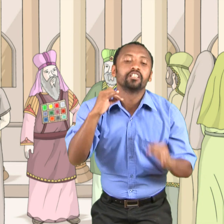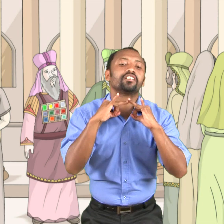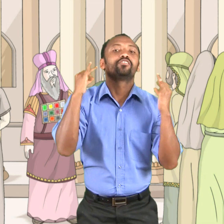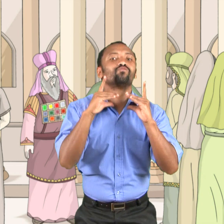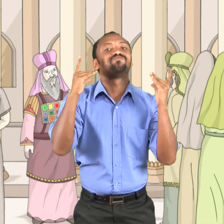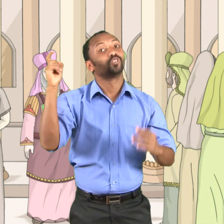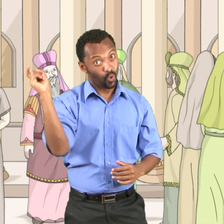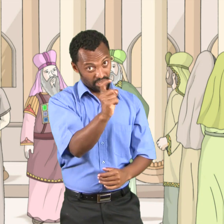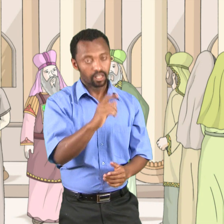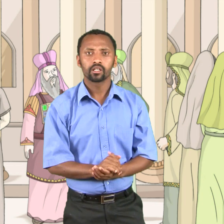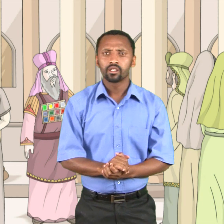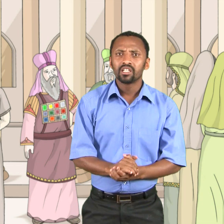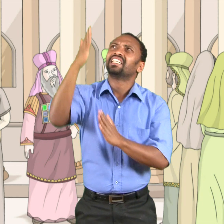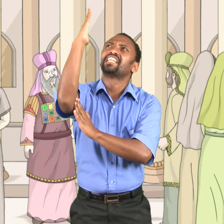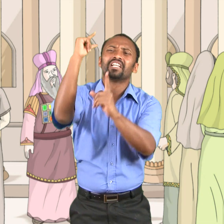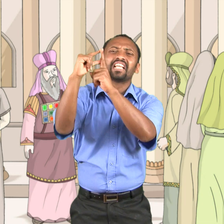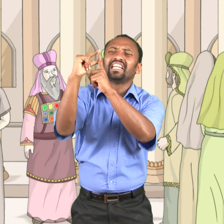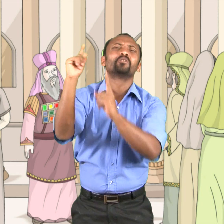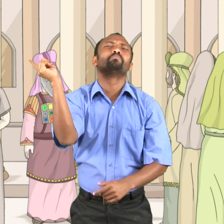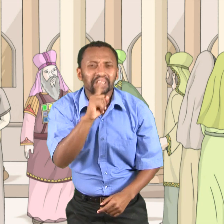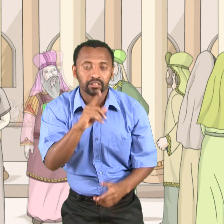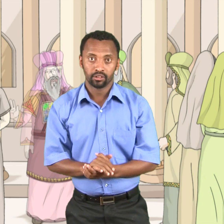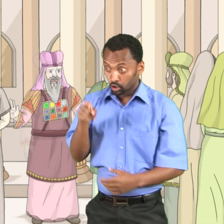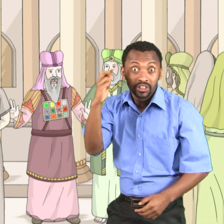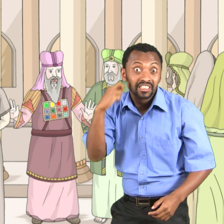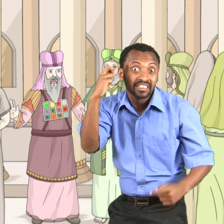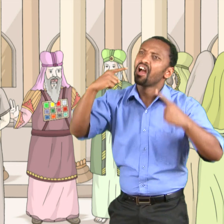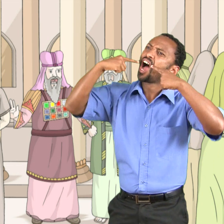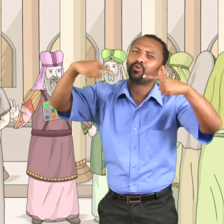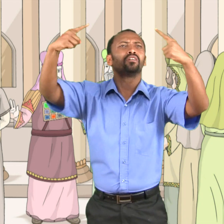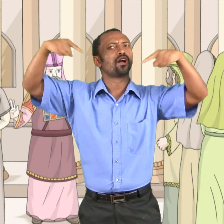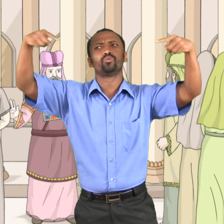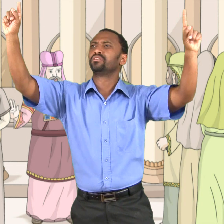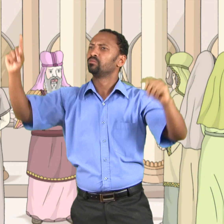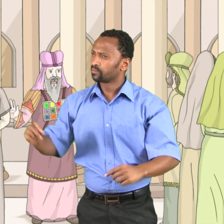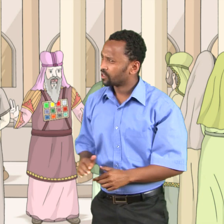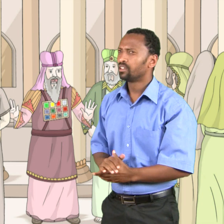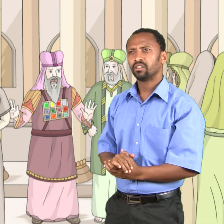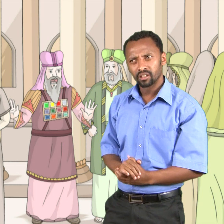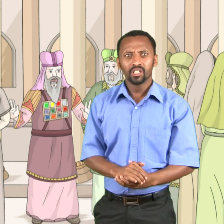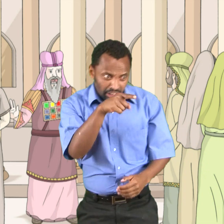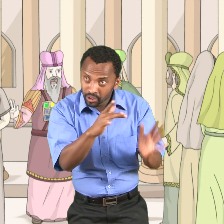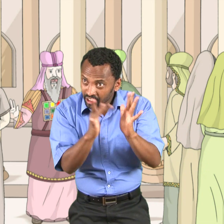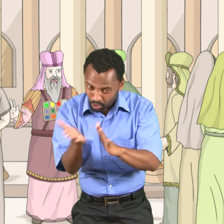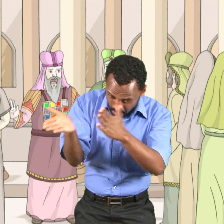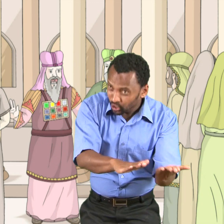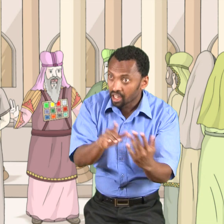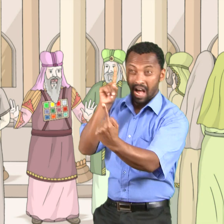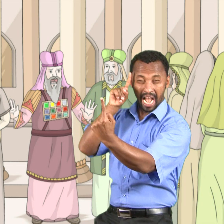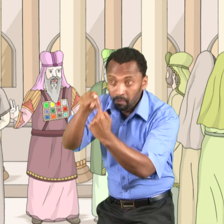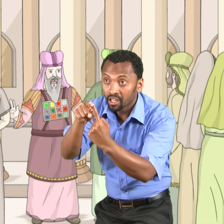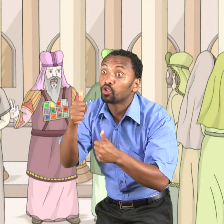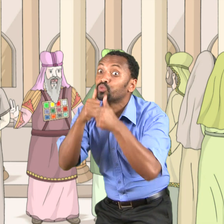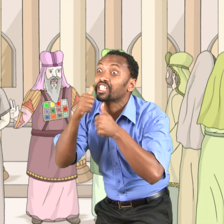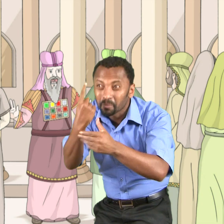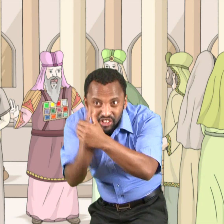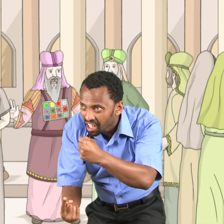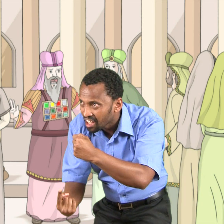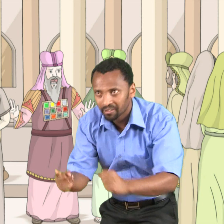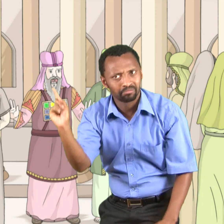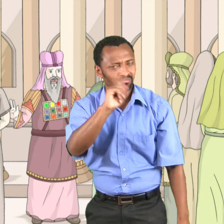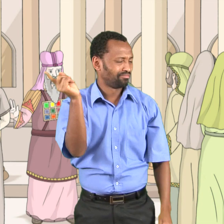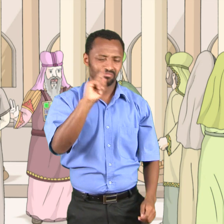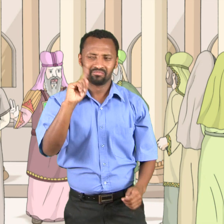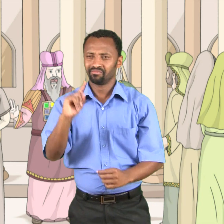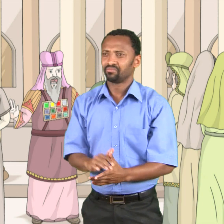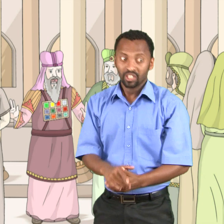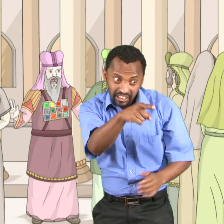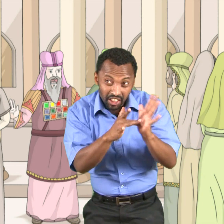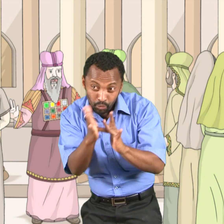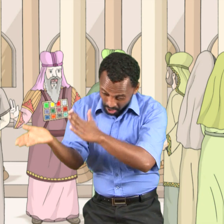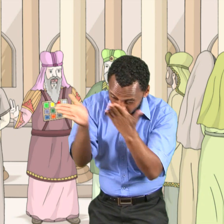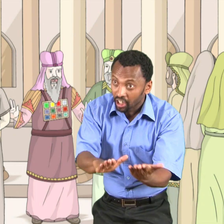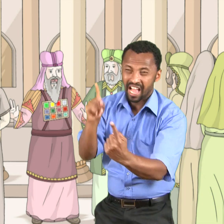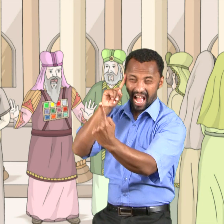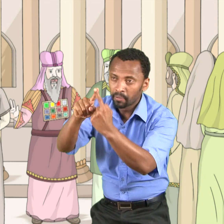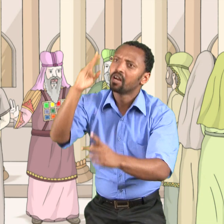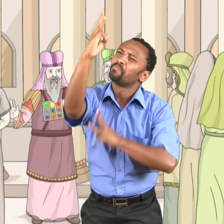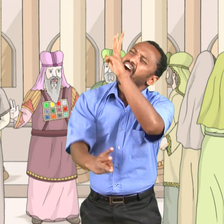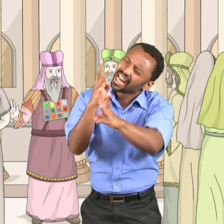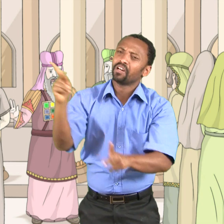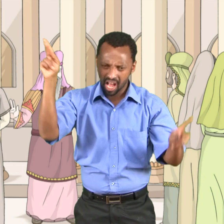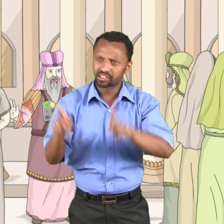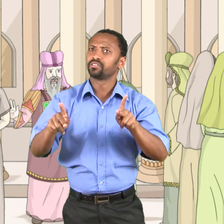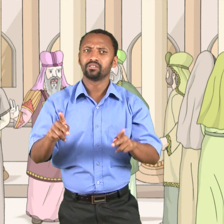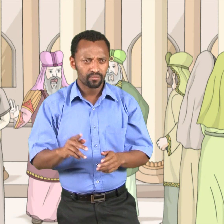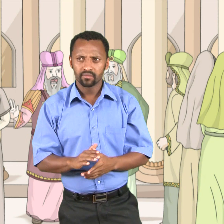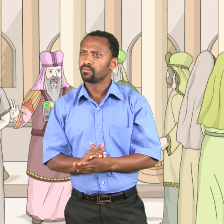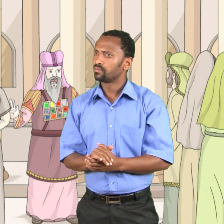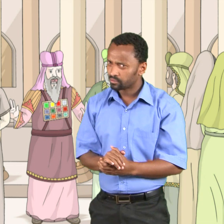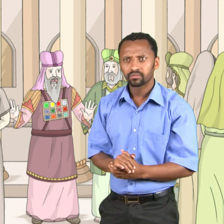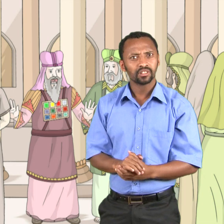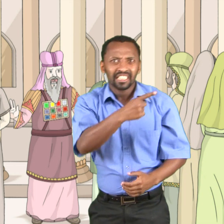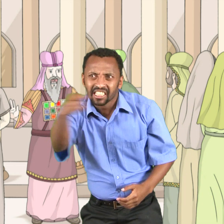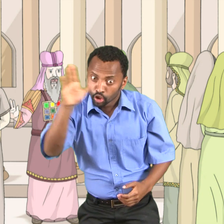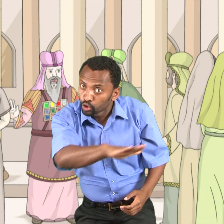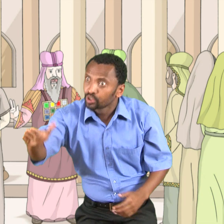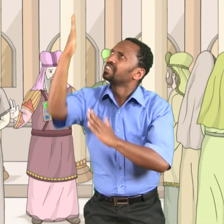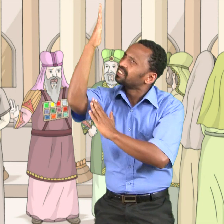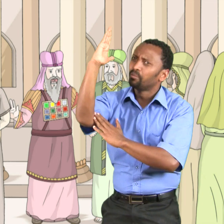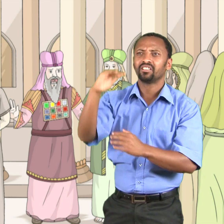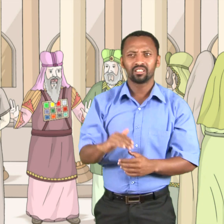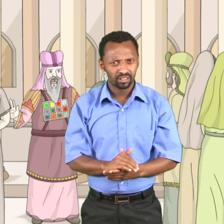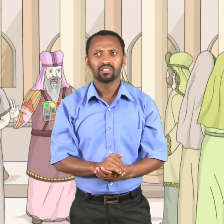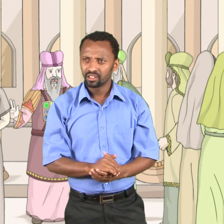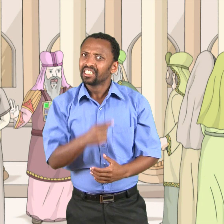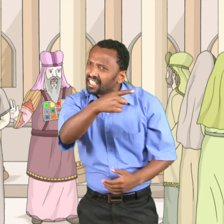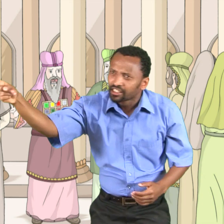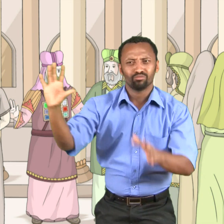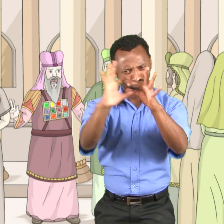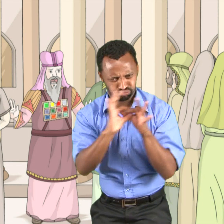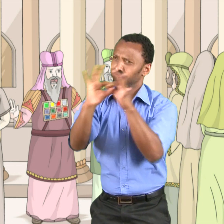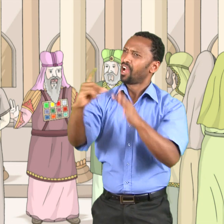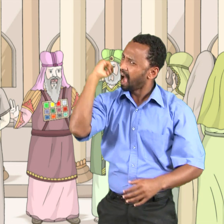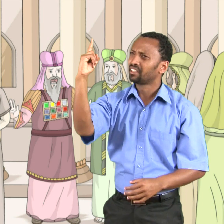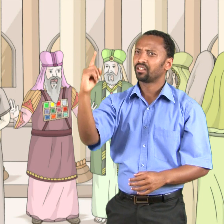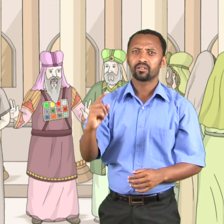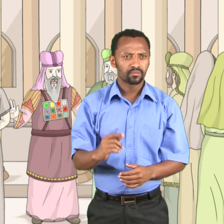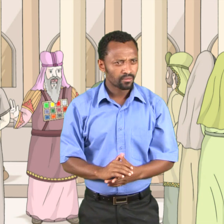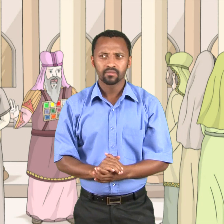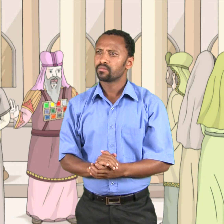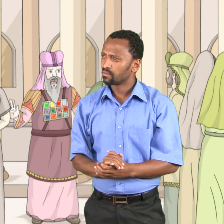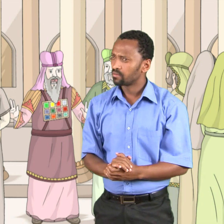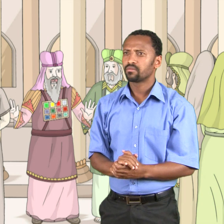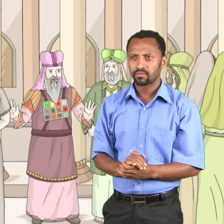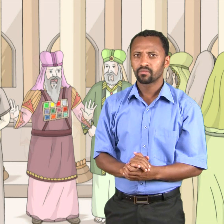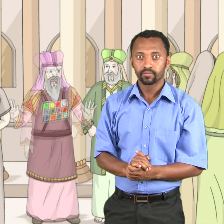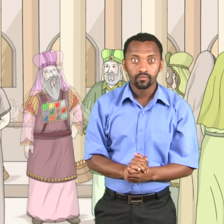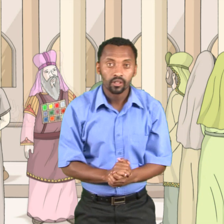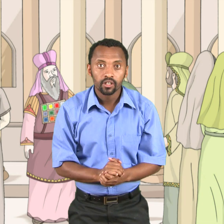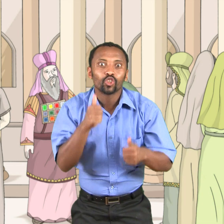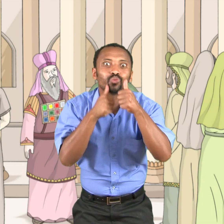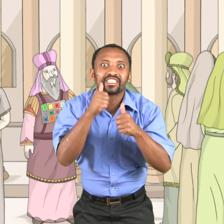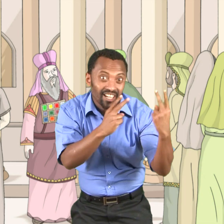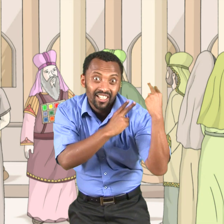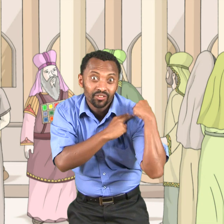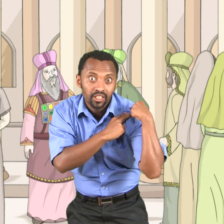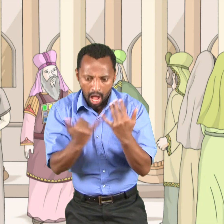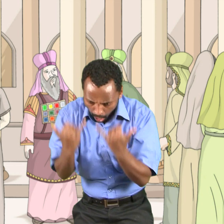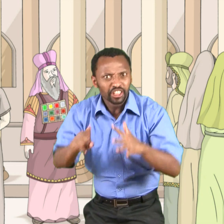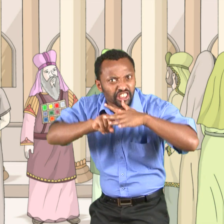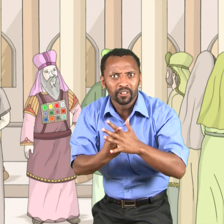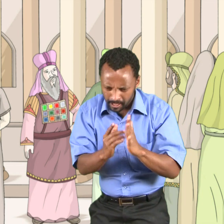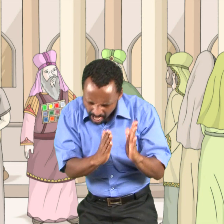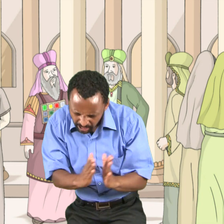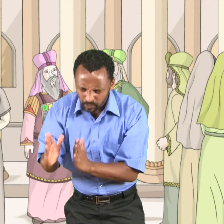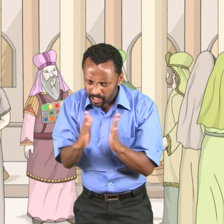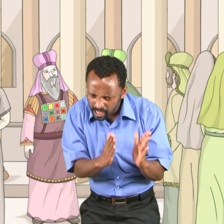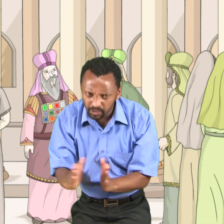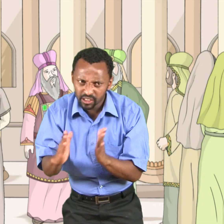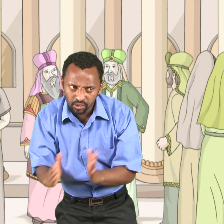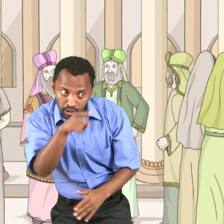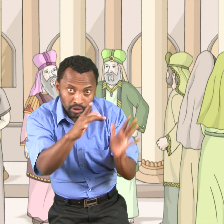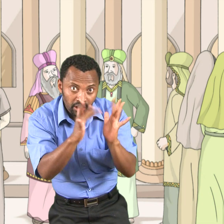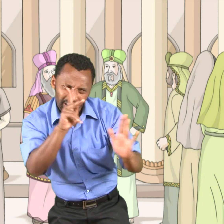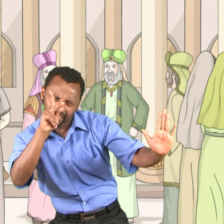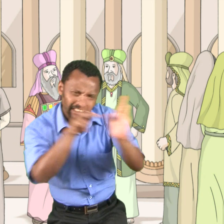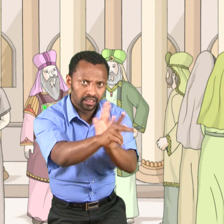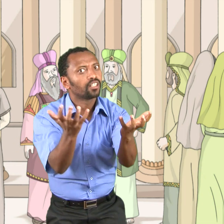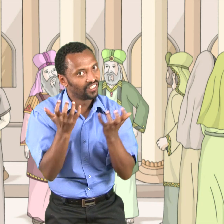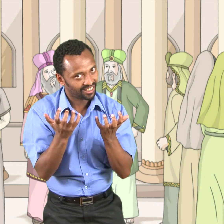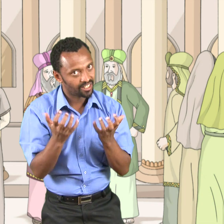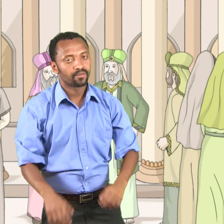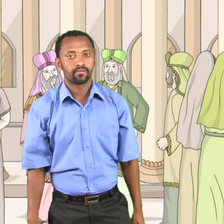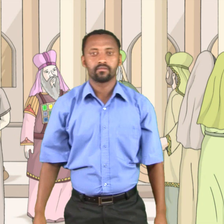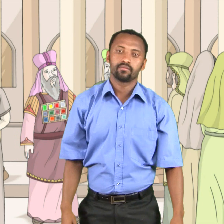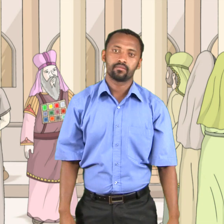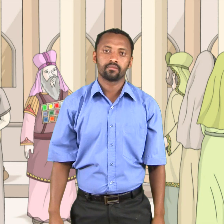Instead, as high priest that year, he was prophesying that Jesus would die for the nation, and not only for the nation, but also for the scattered children of God, to gather them together into one.